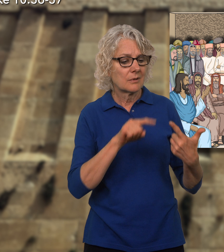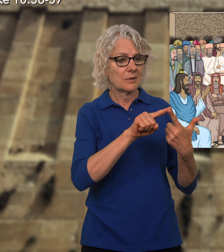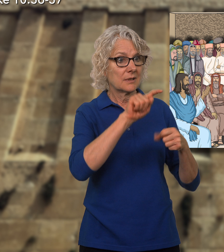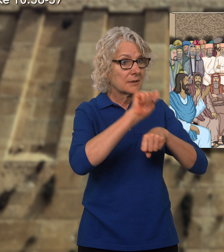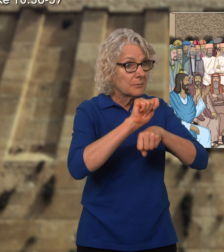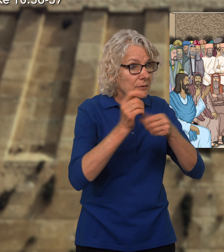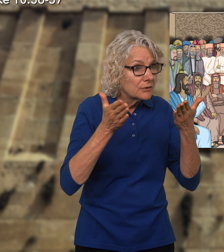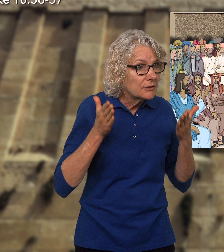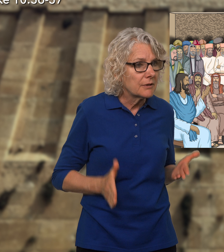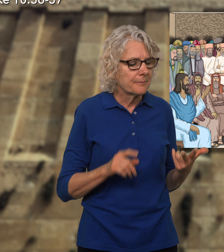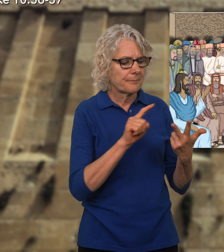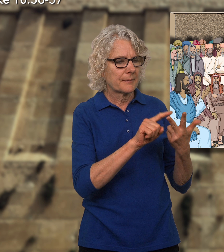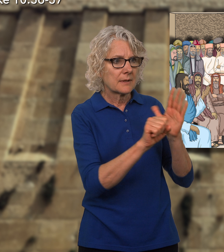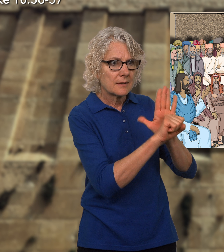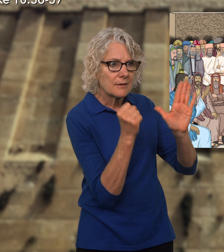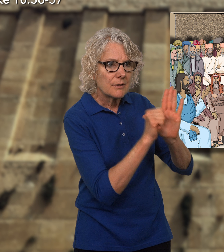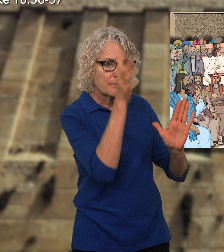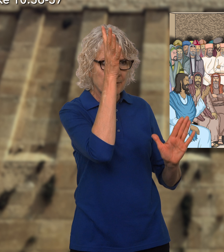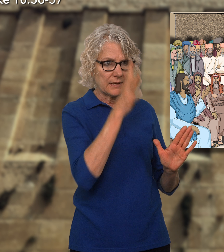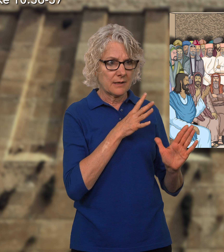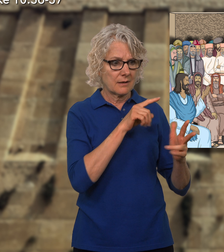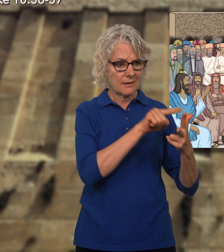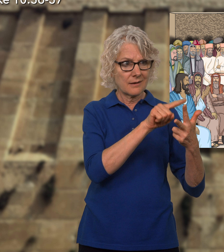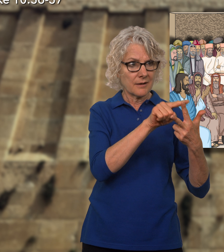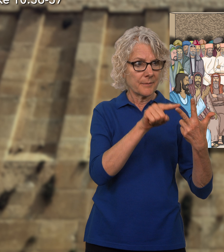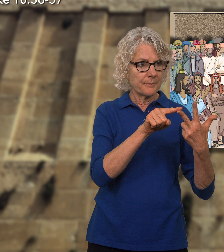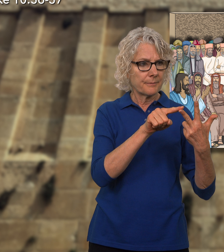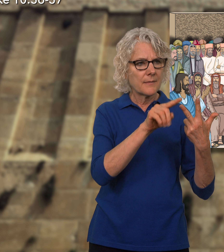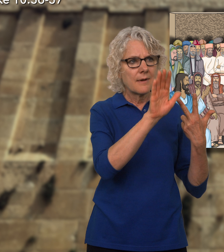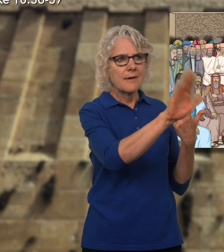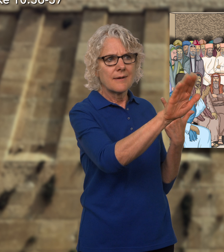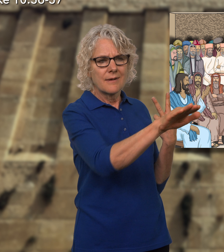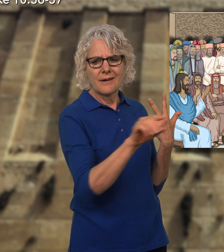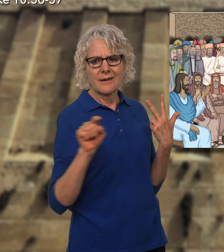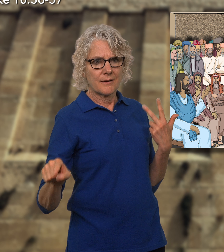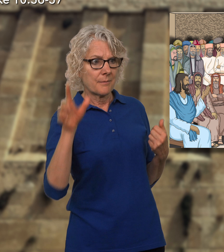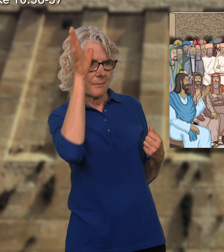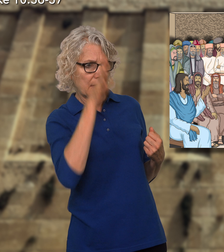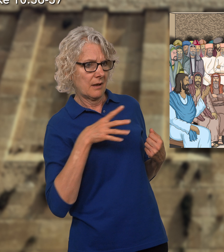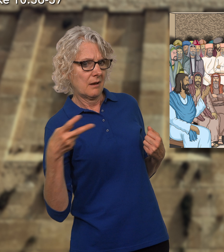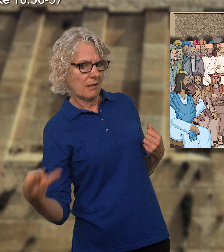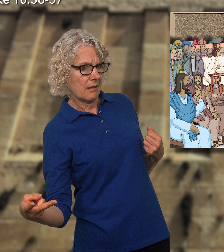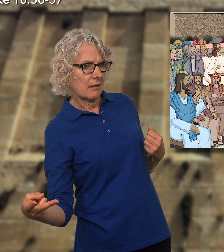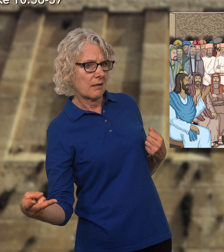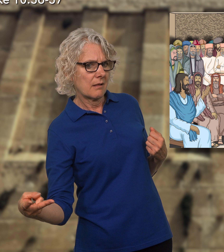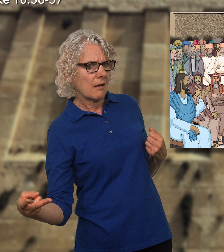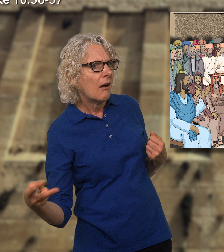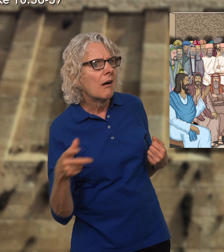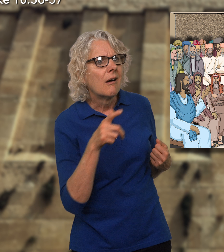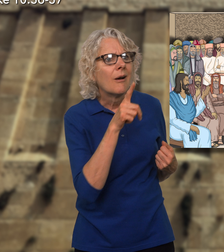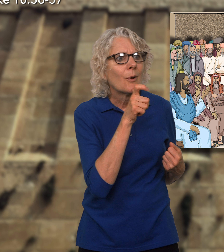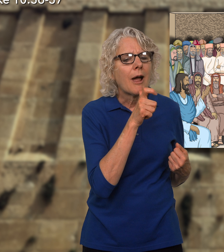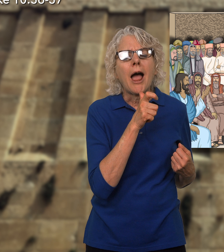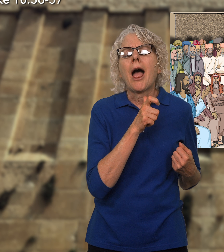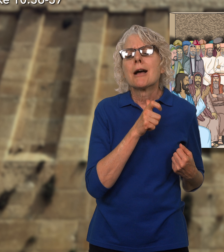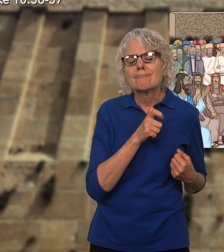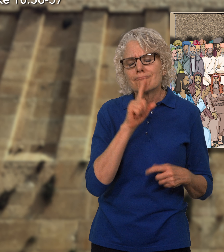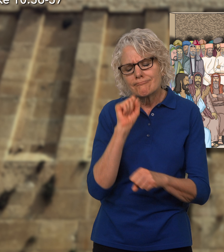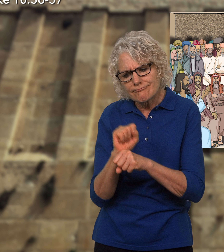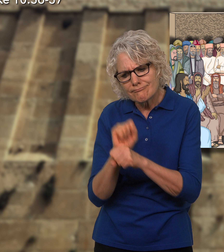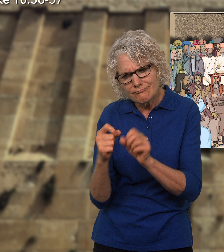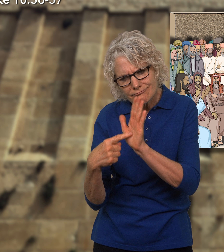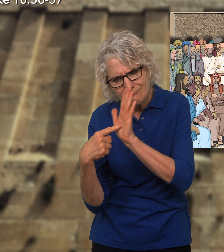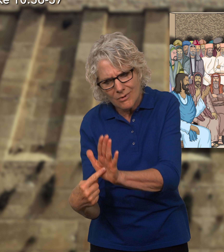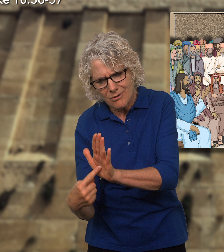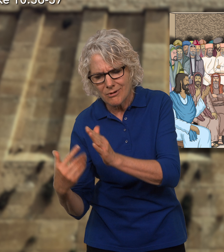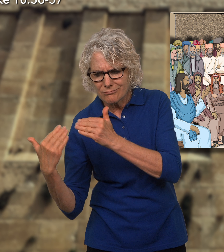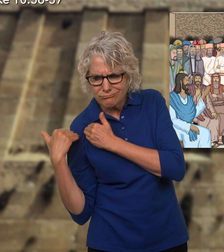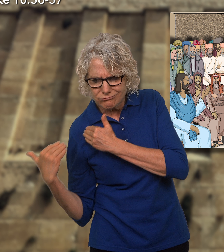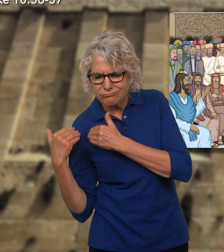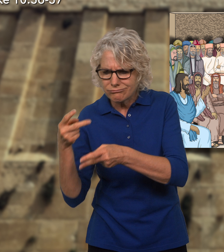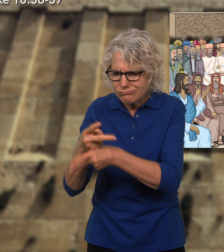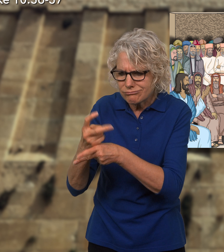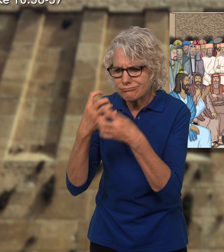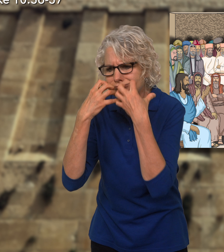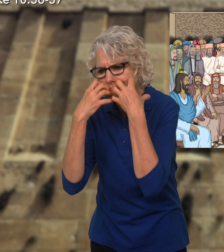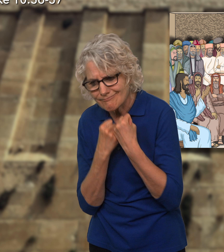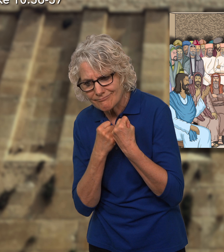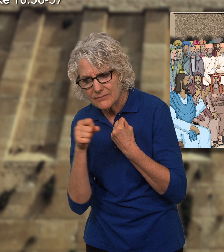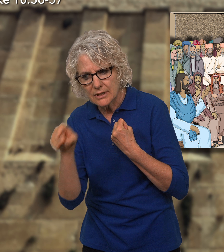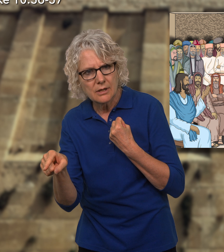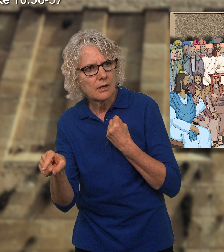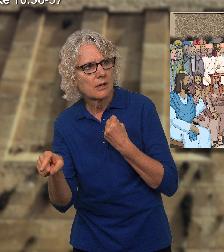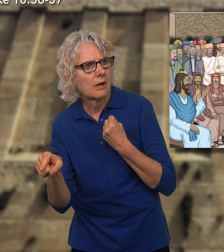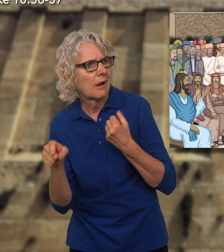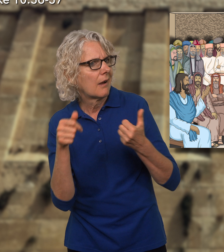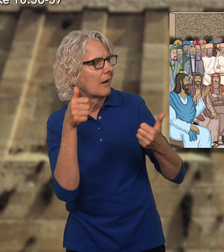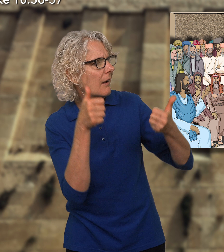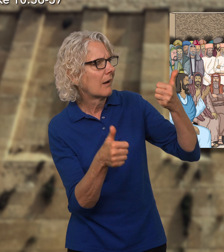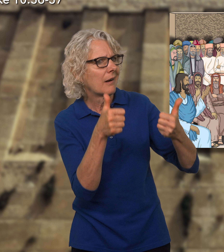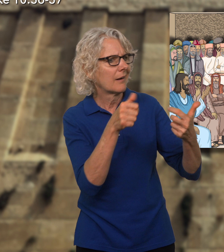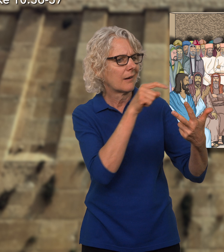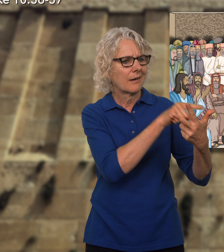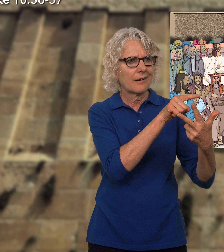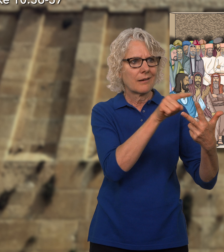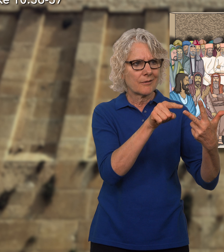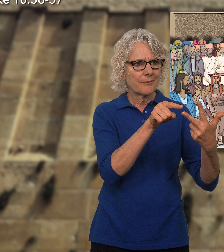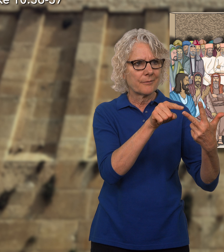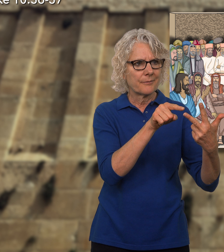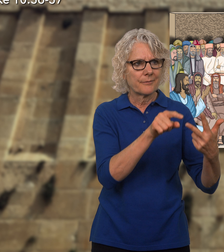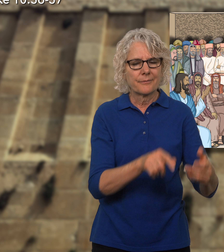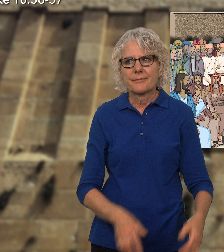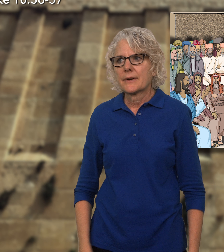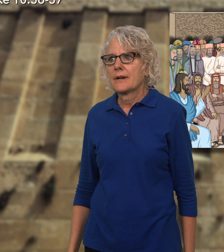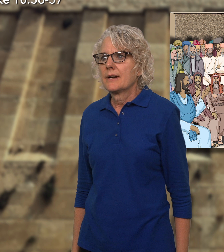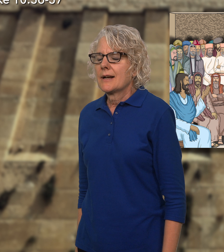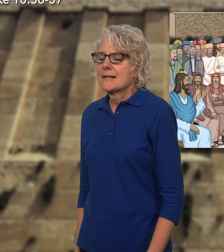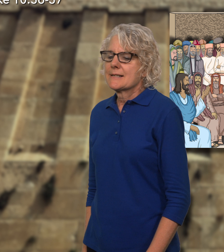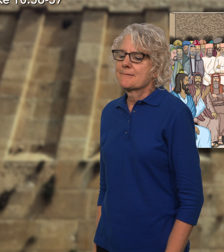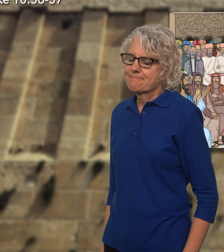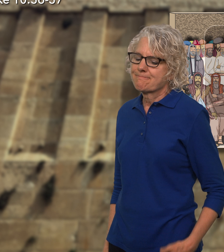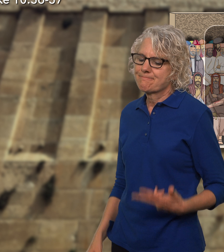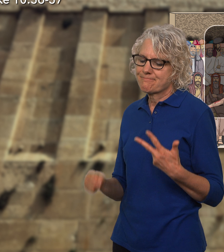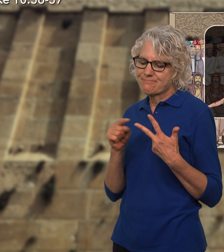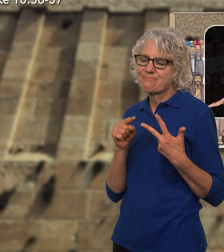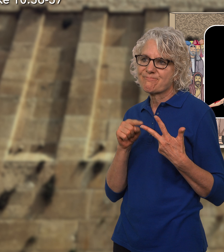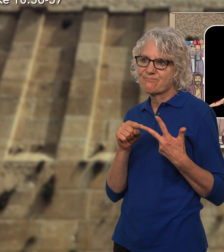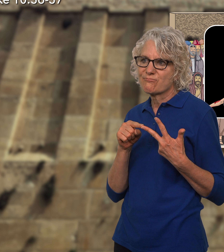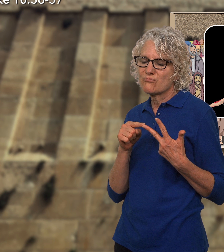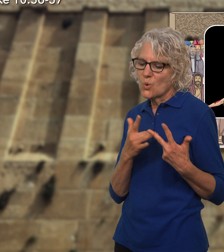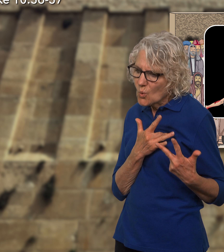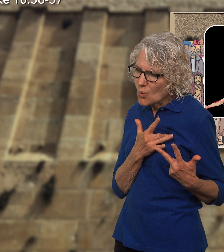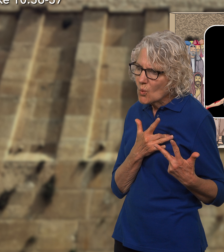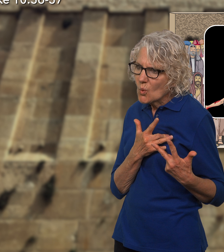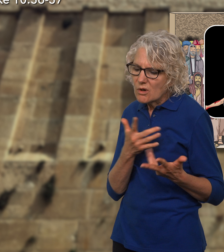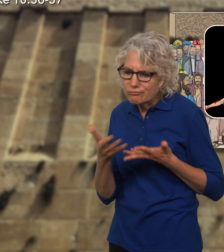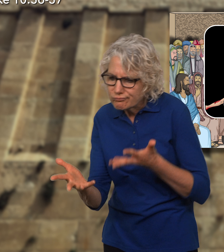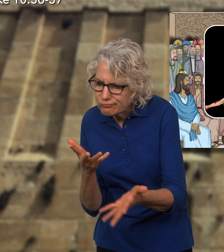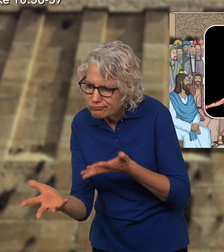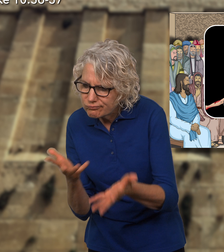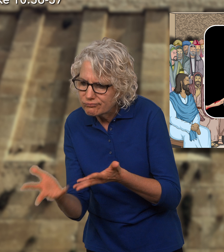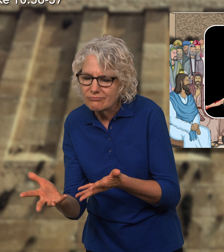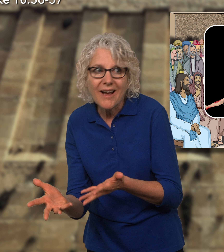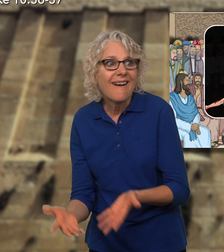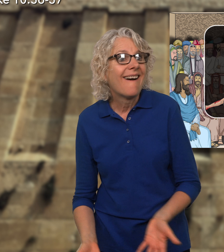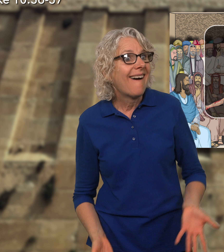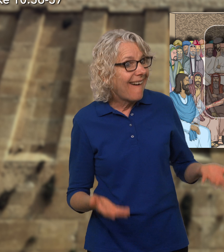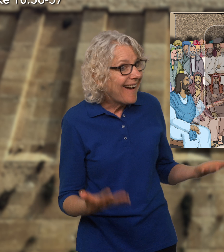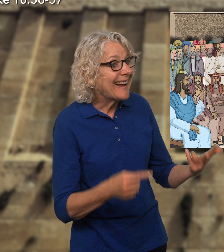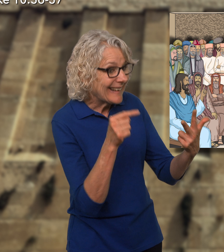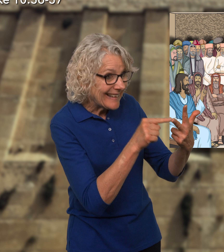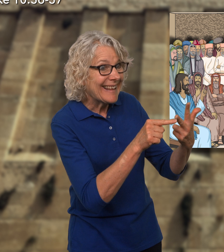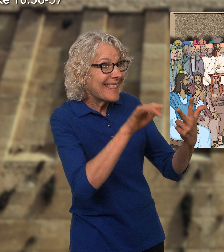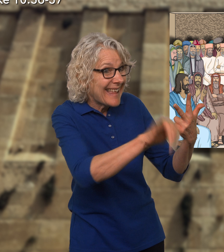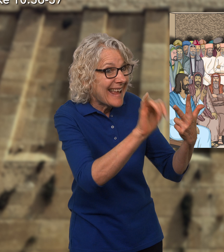“The one who showed him mercy,” replied the expert in the law.